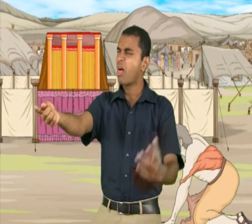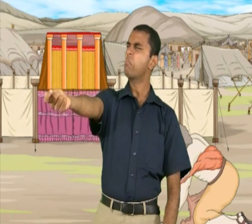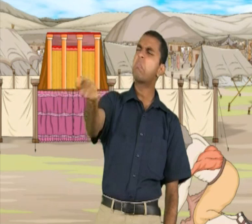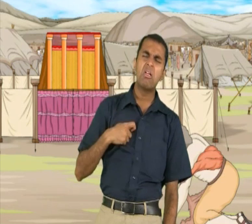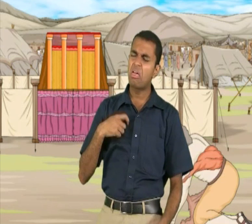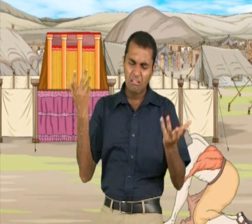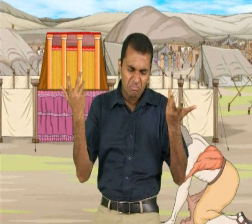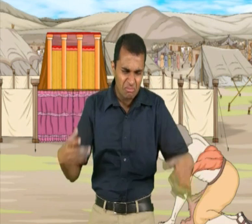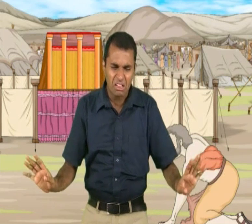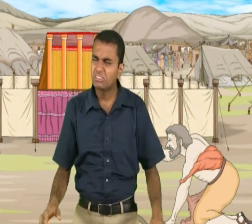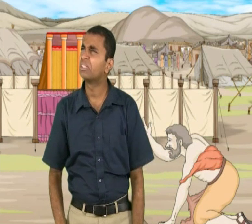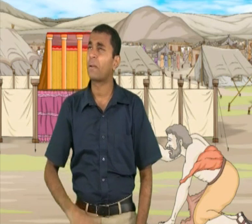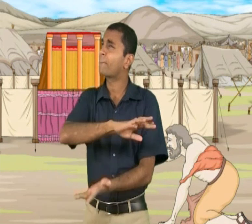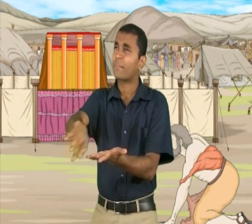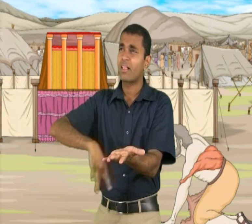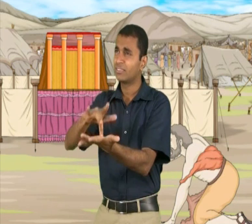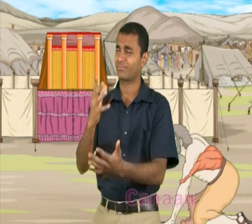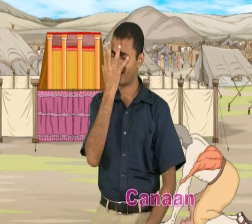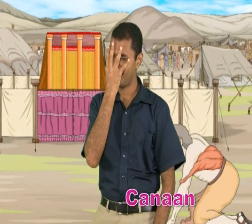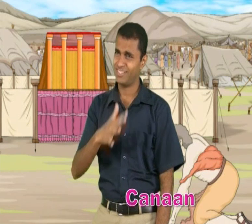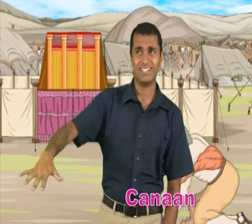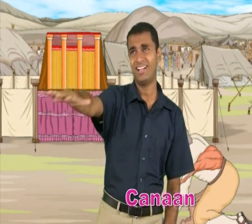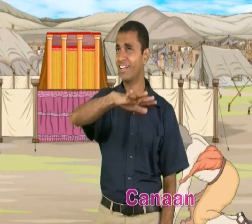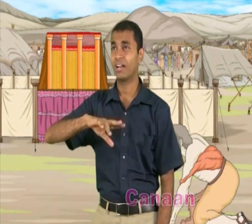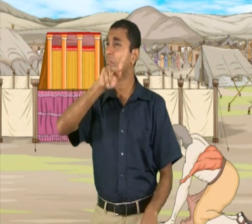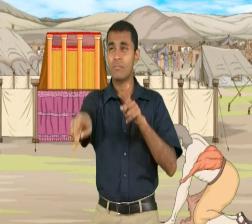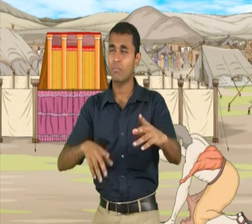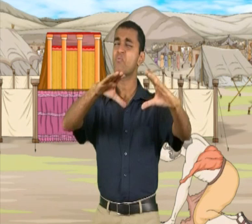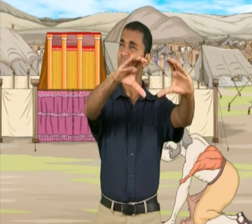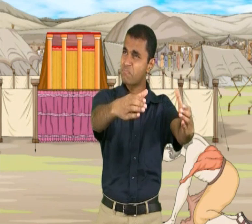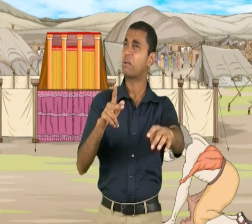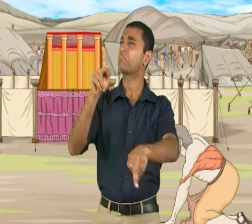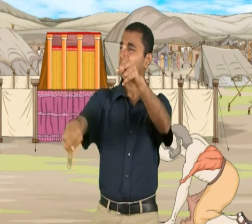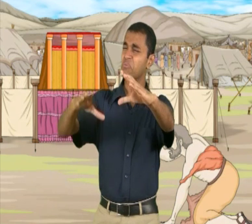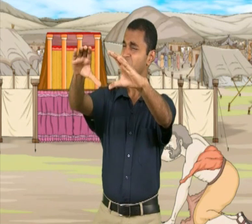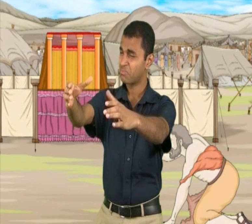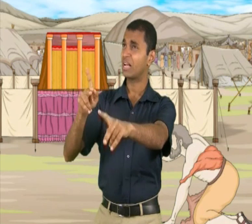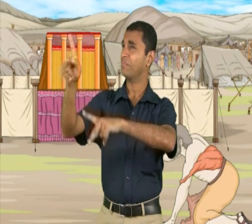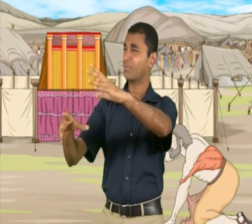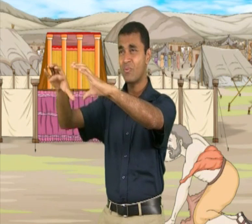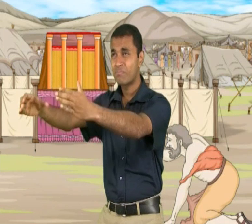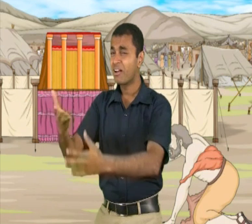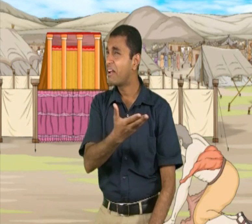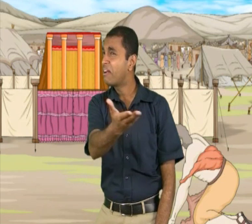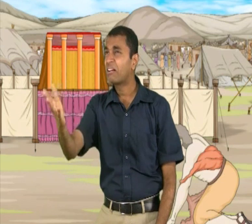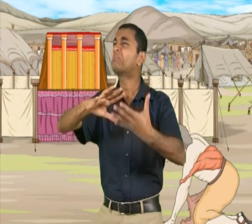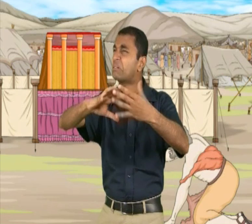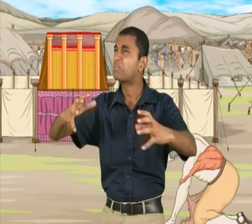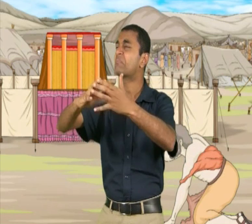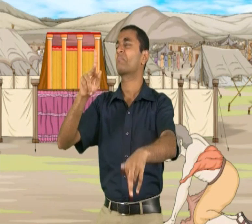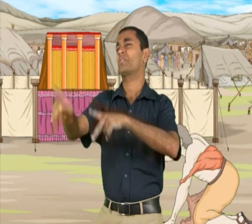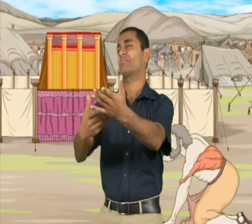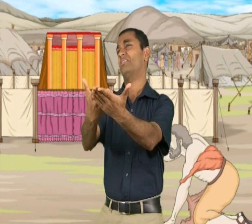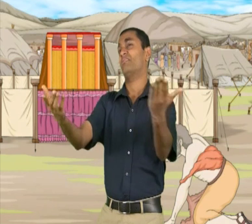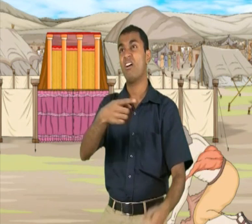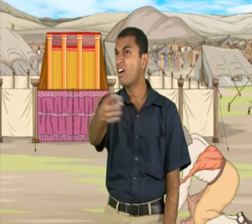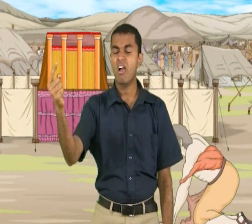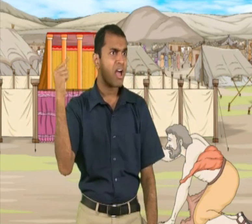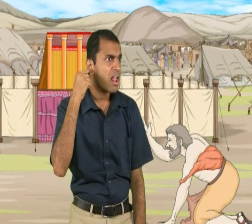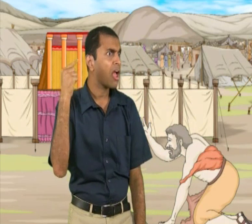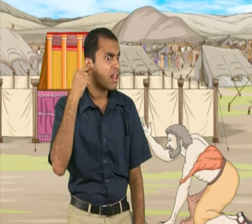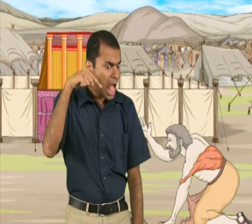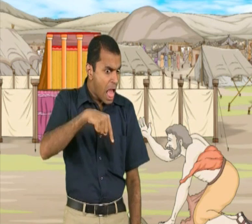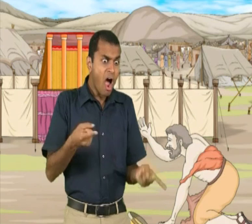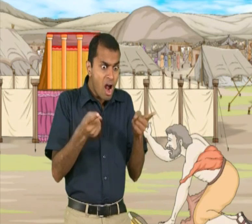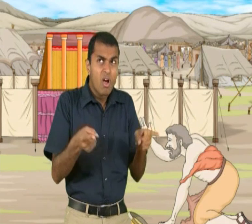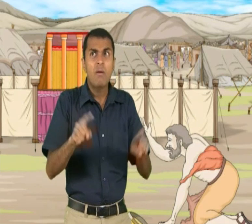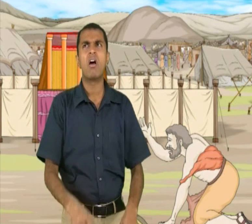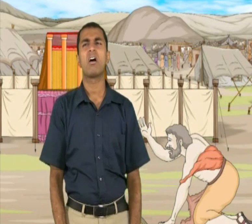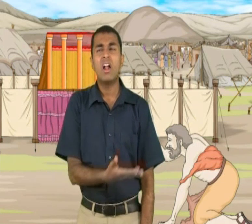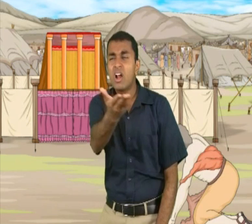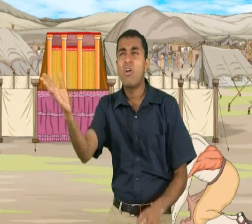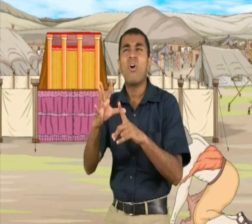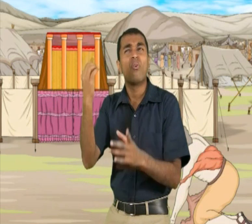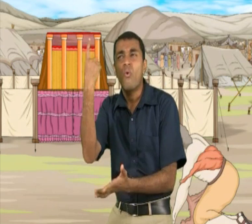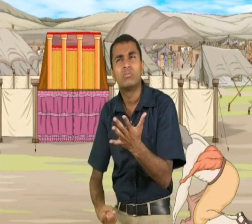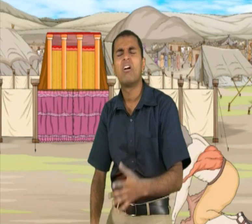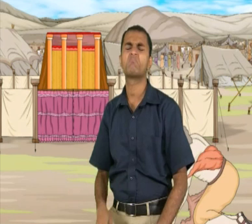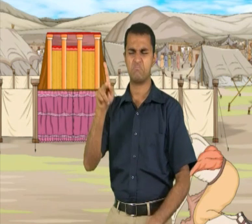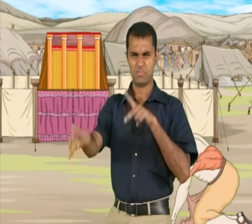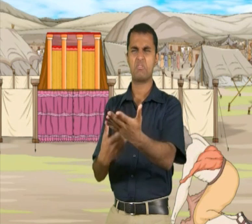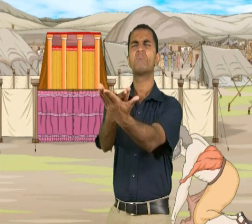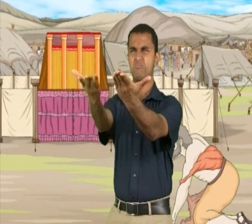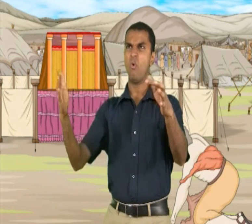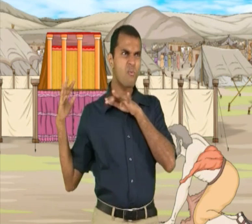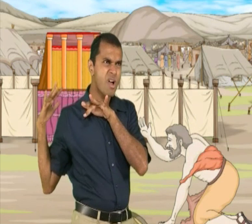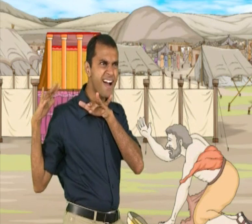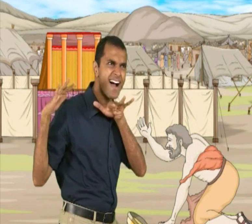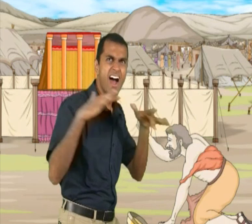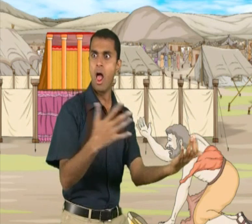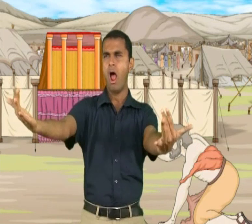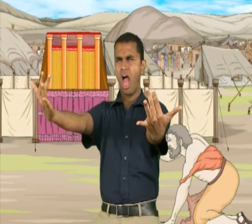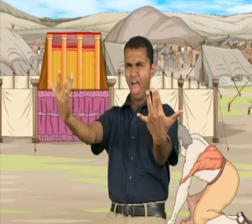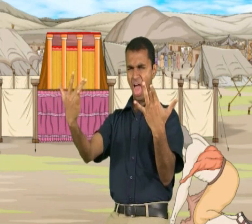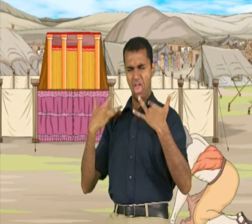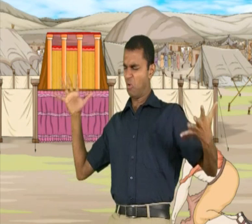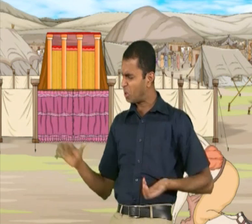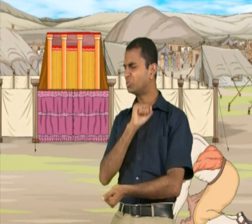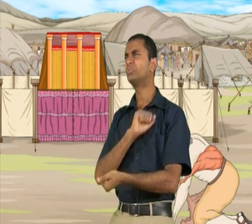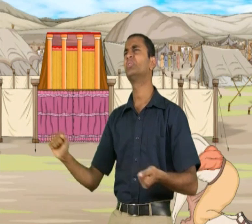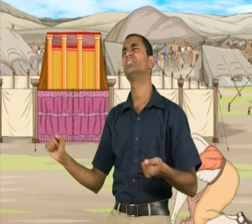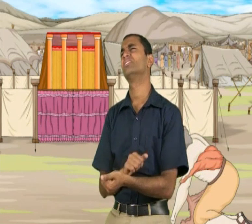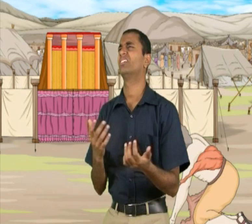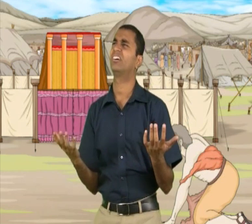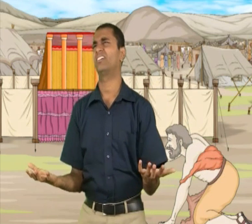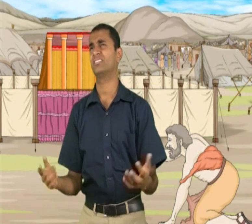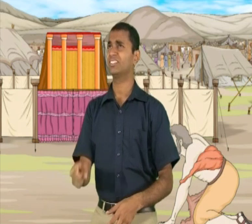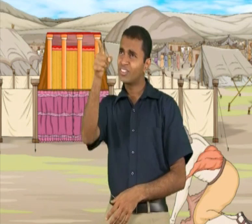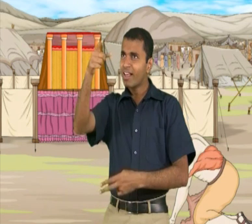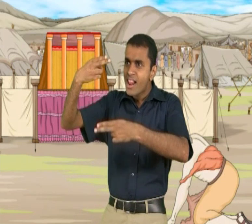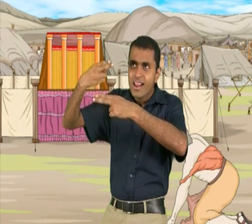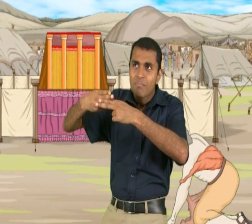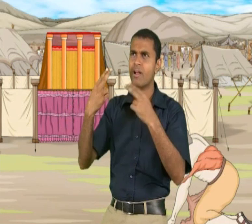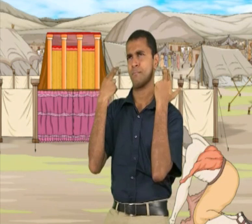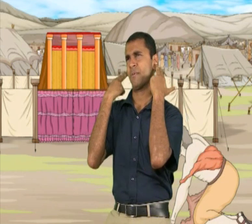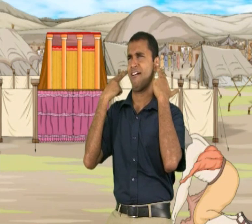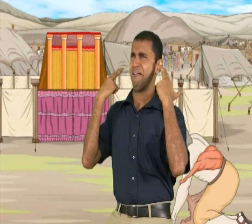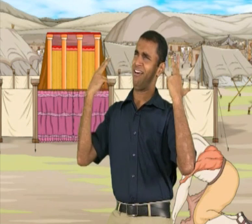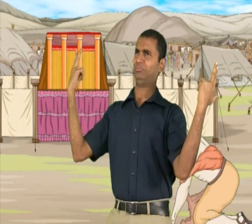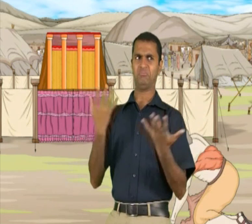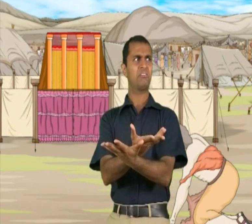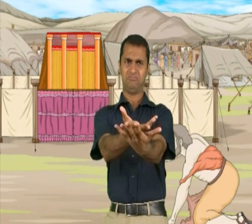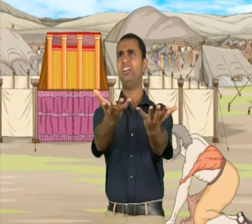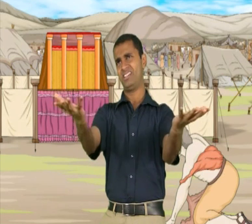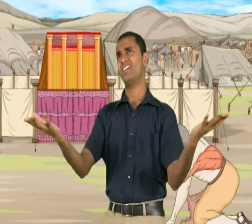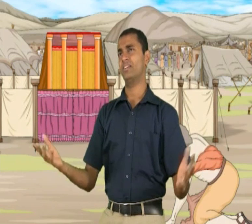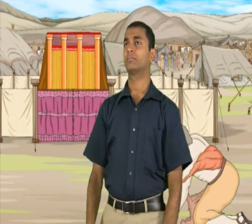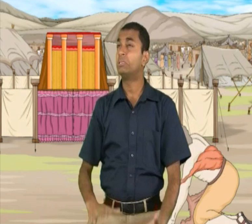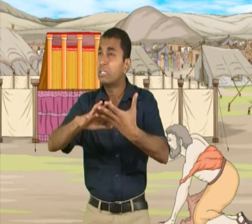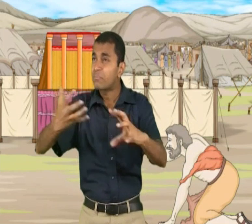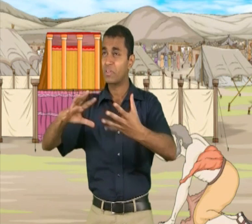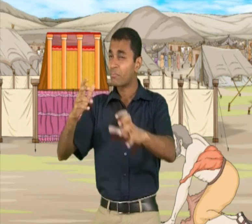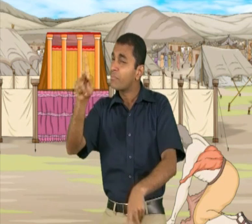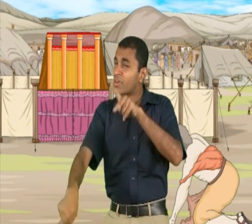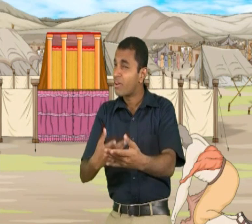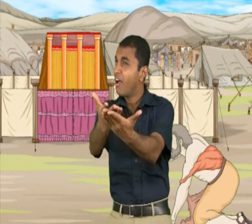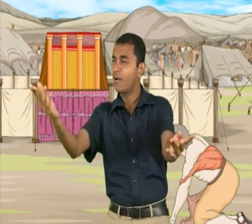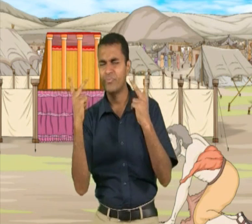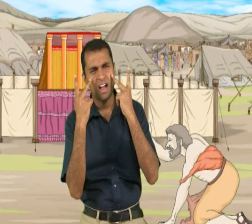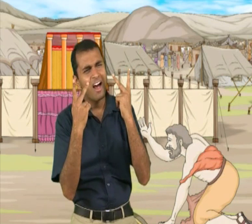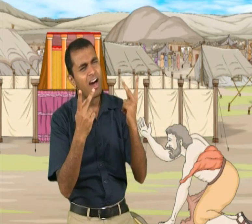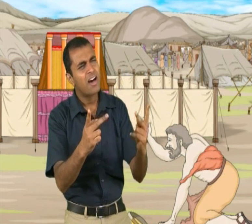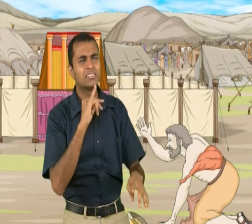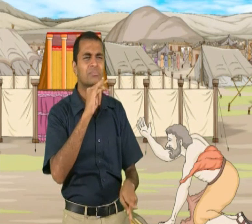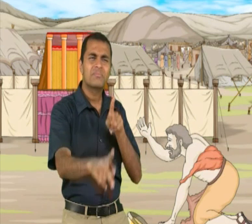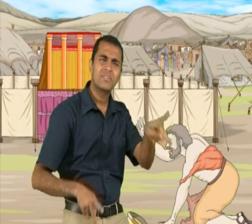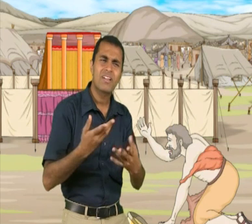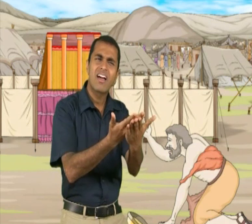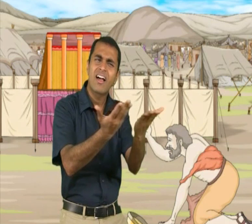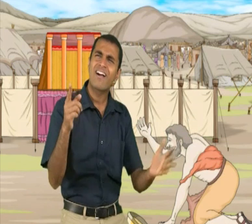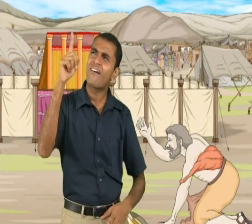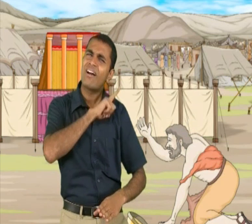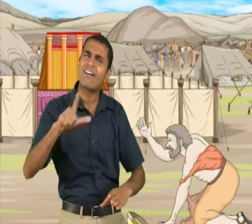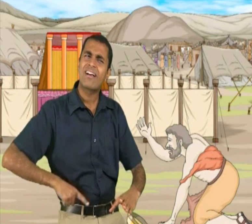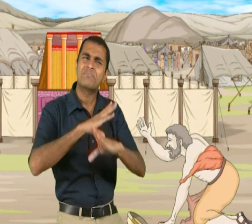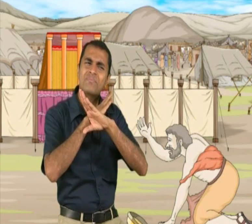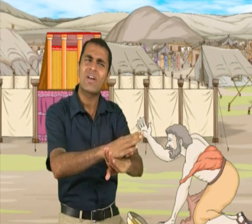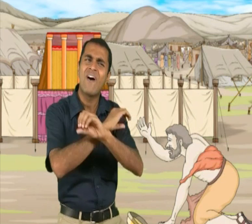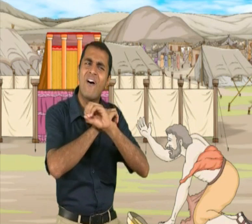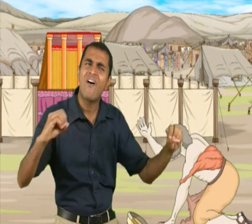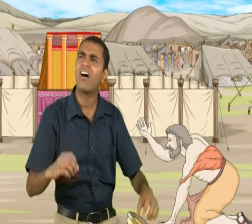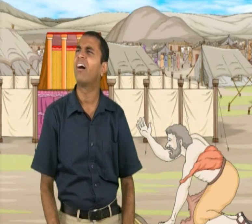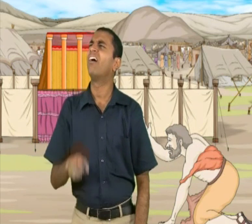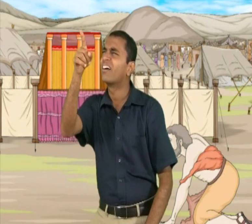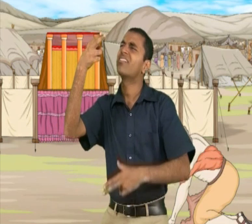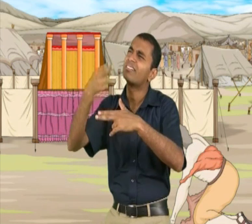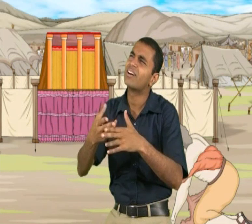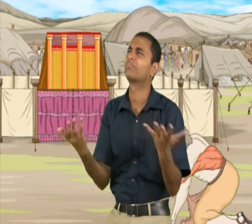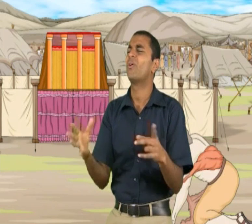When the Canaanites and all who live in the land hear about this, they will surround us and wipe out our name from the earth.